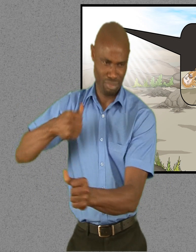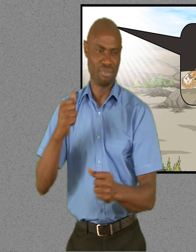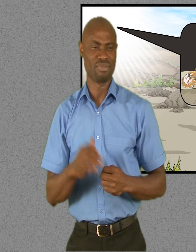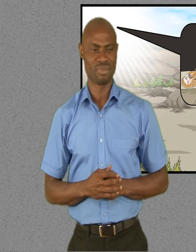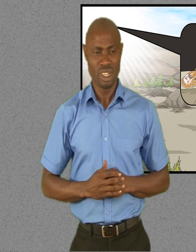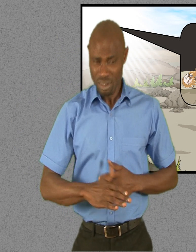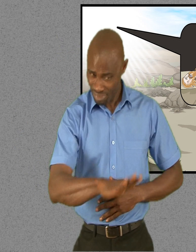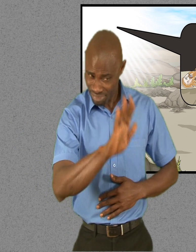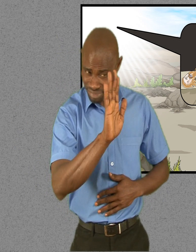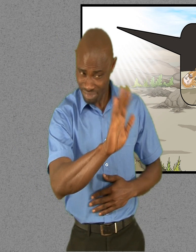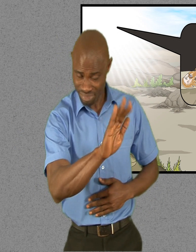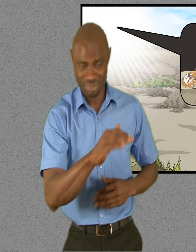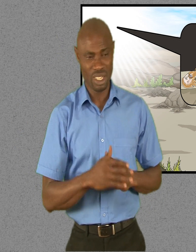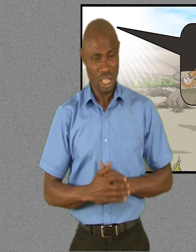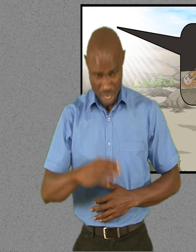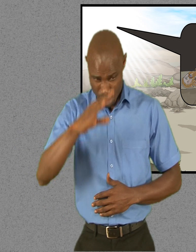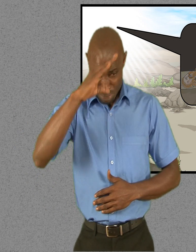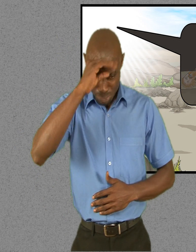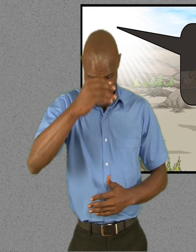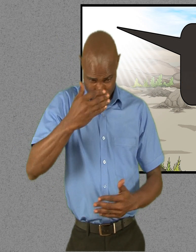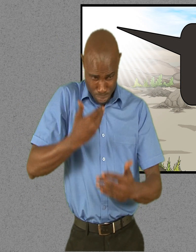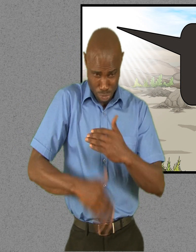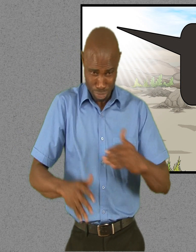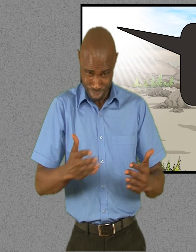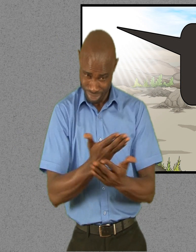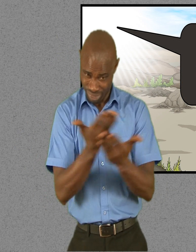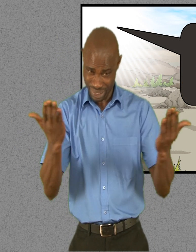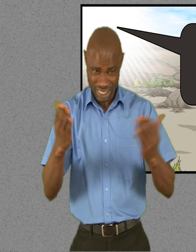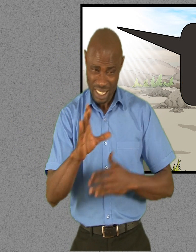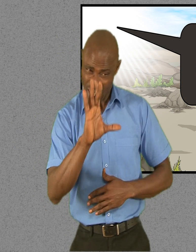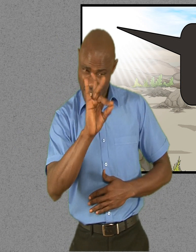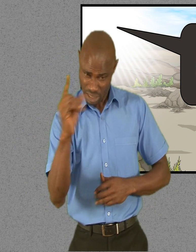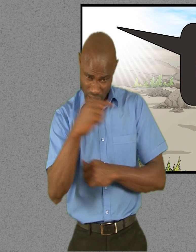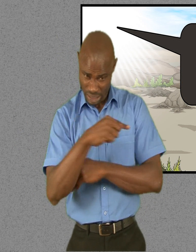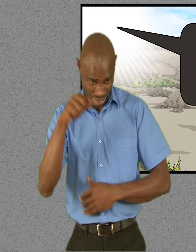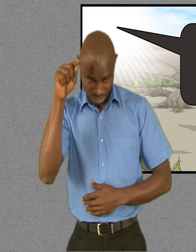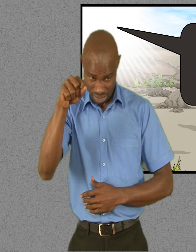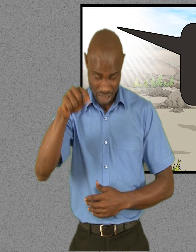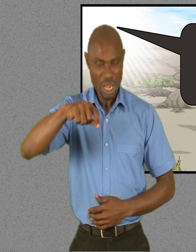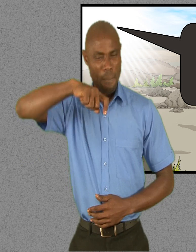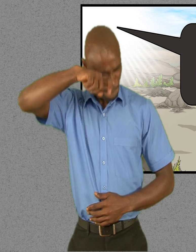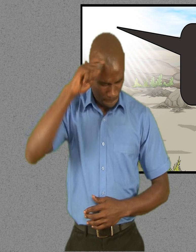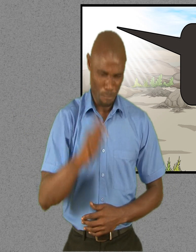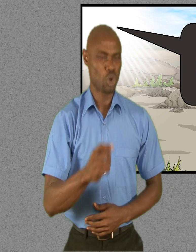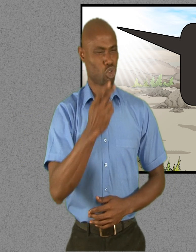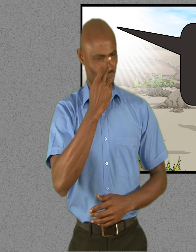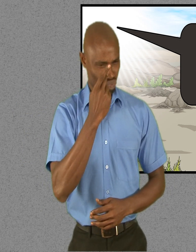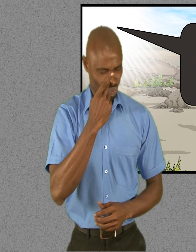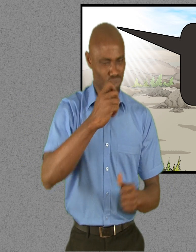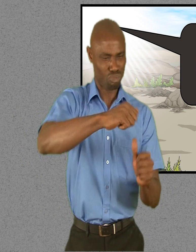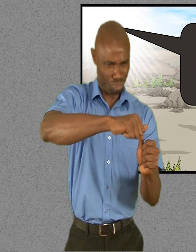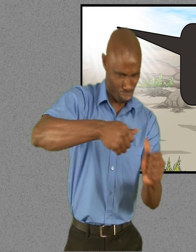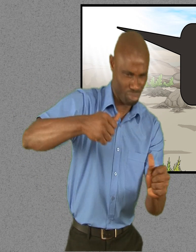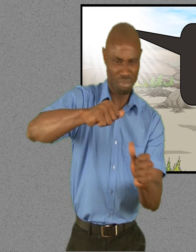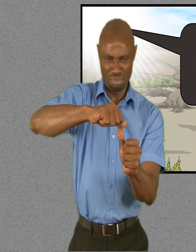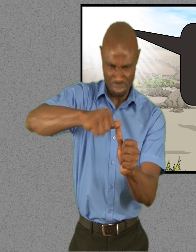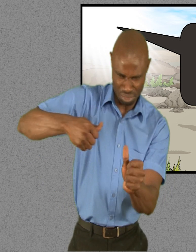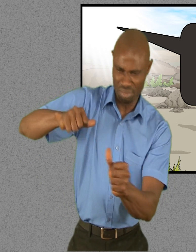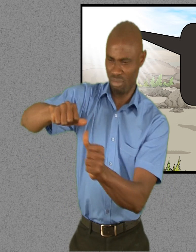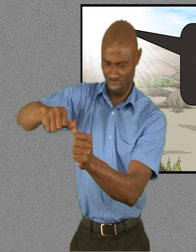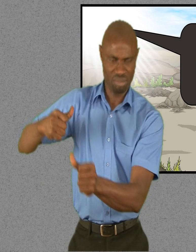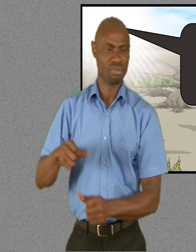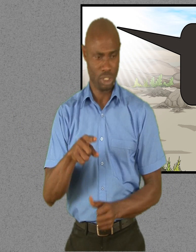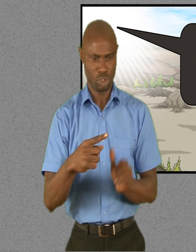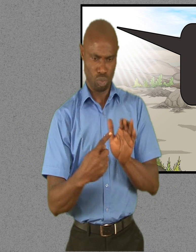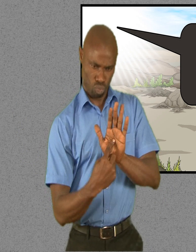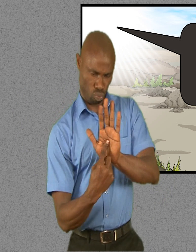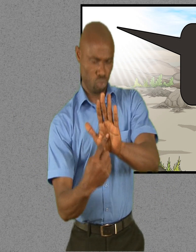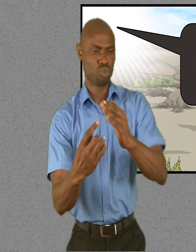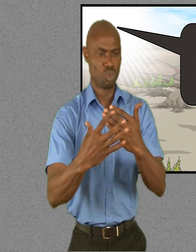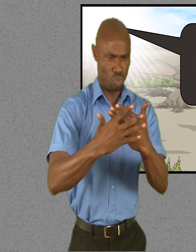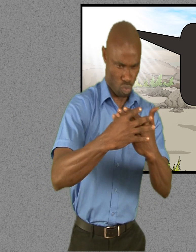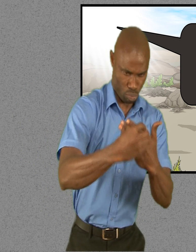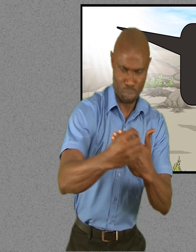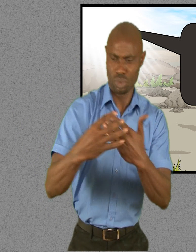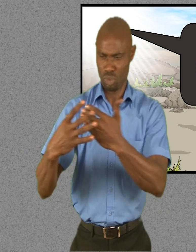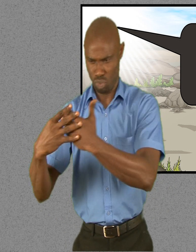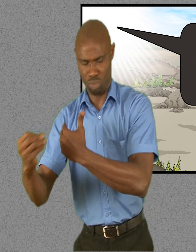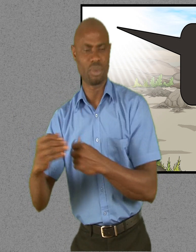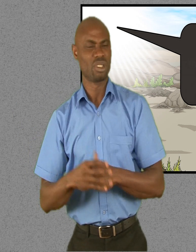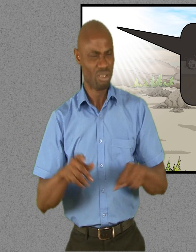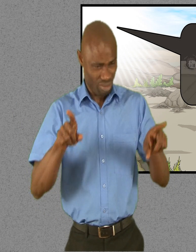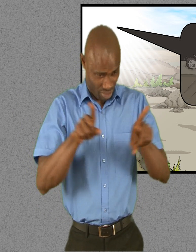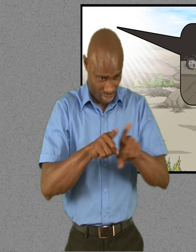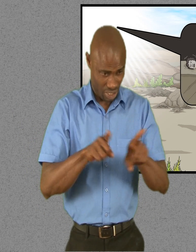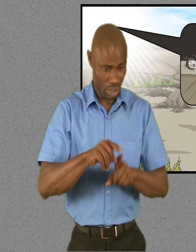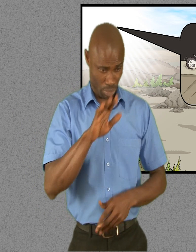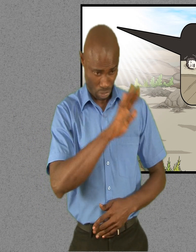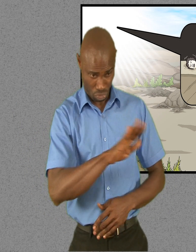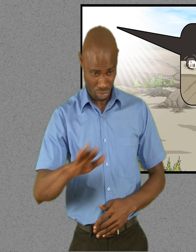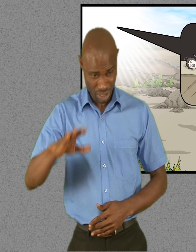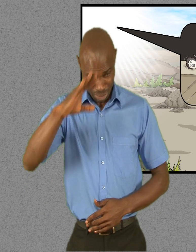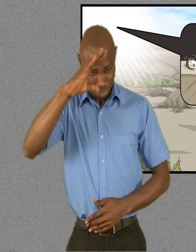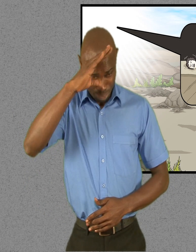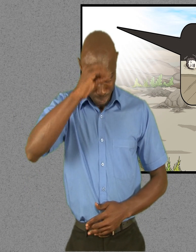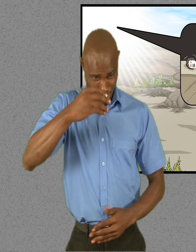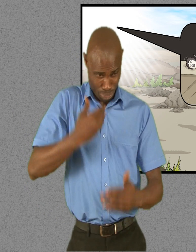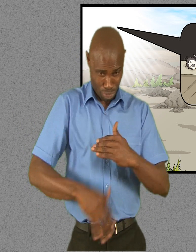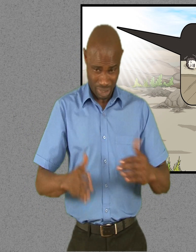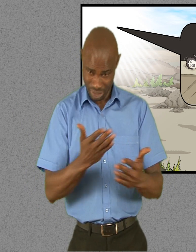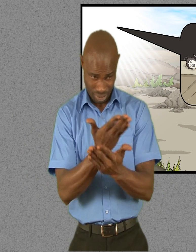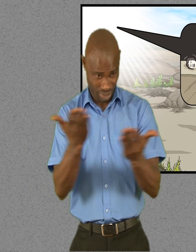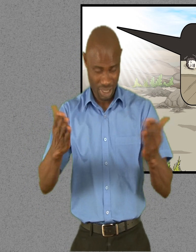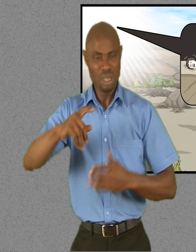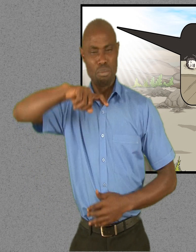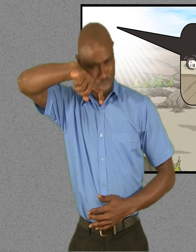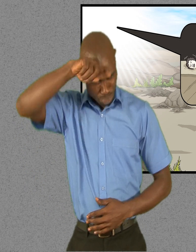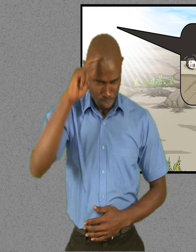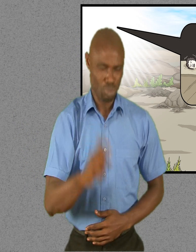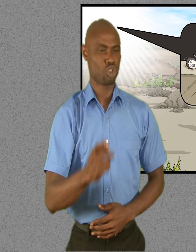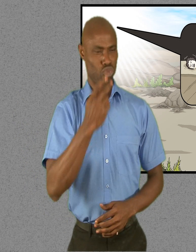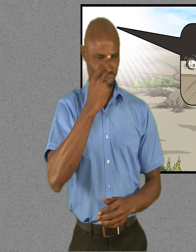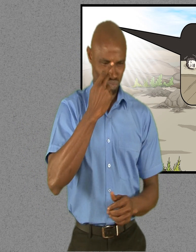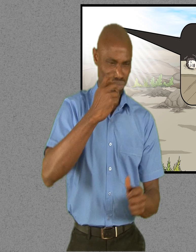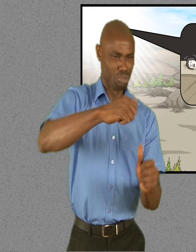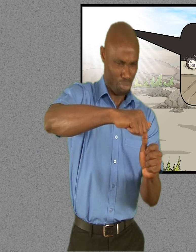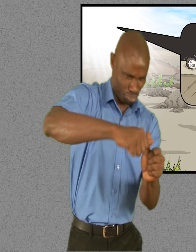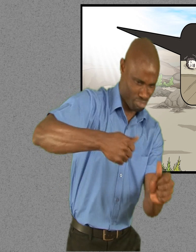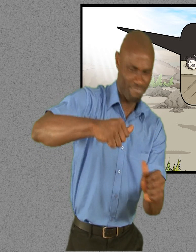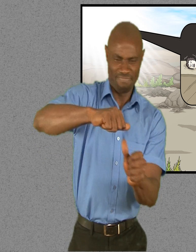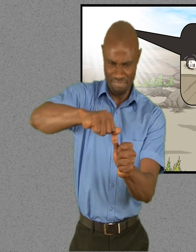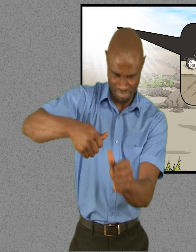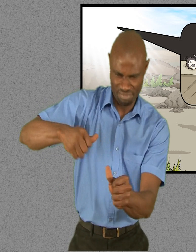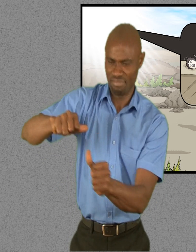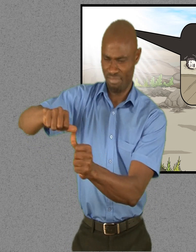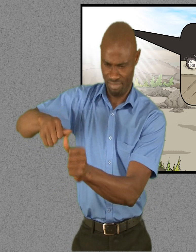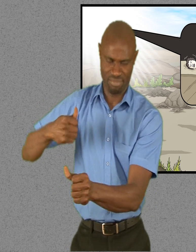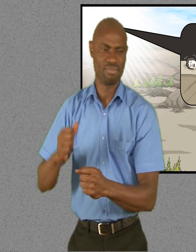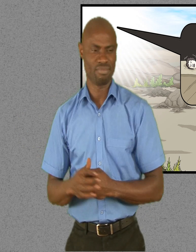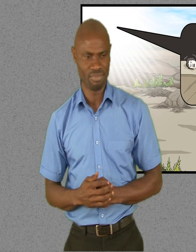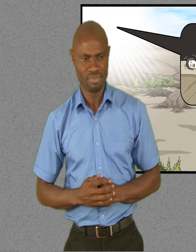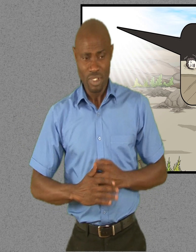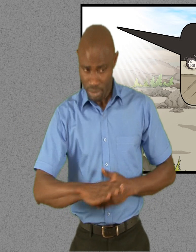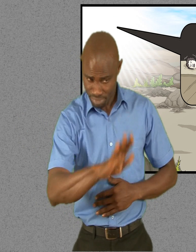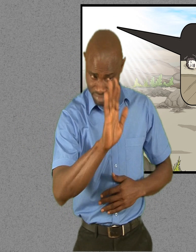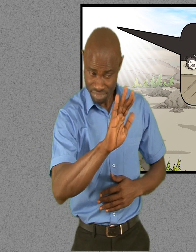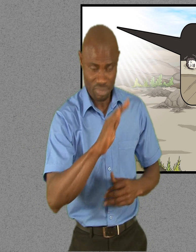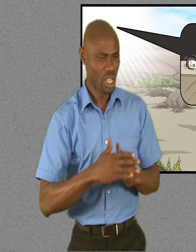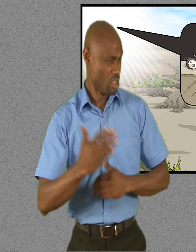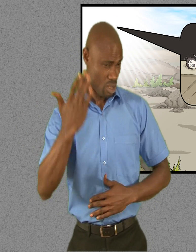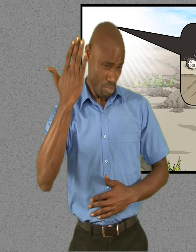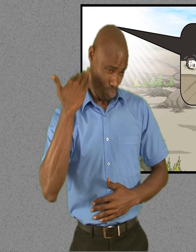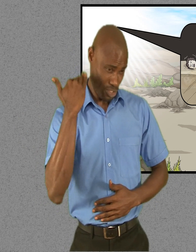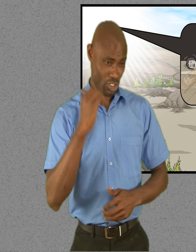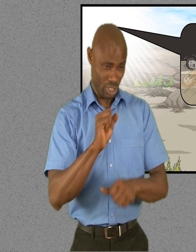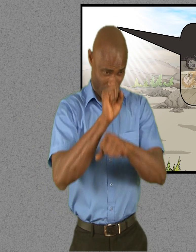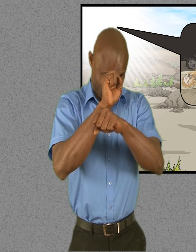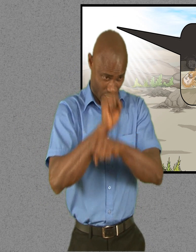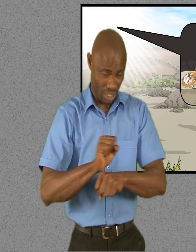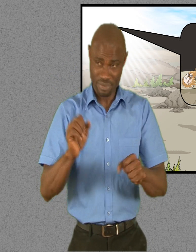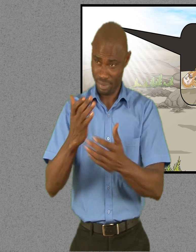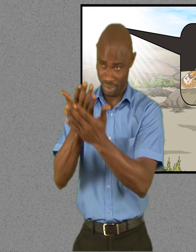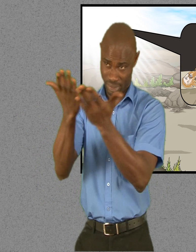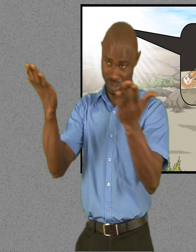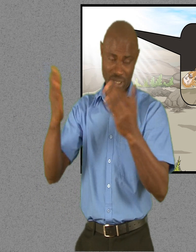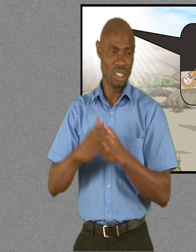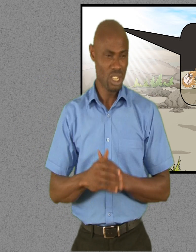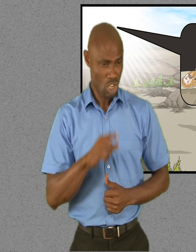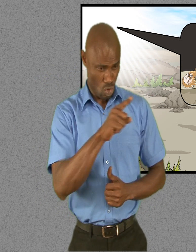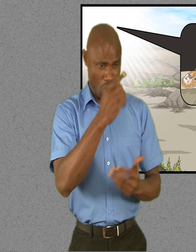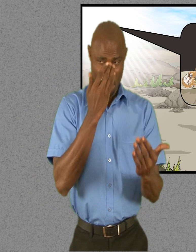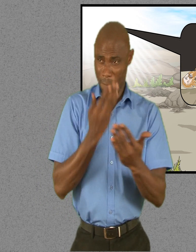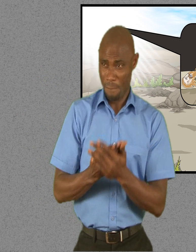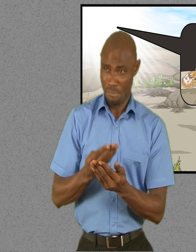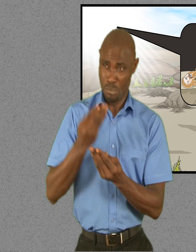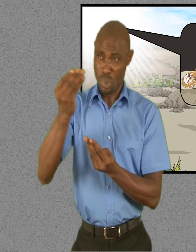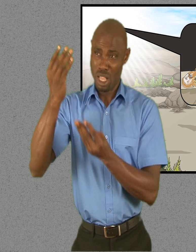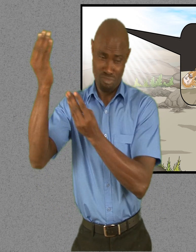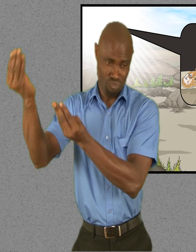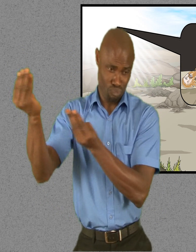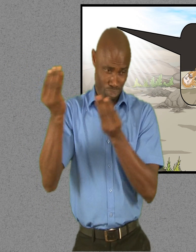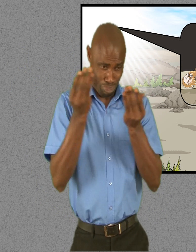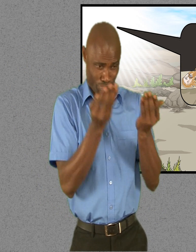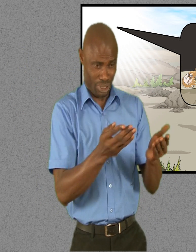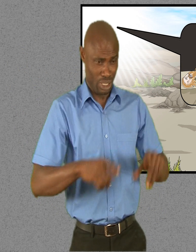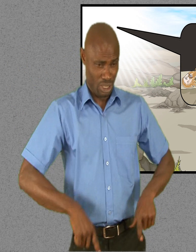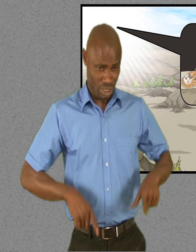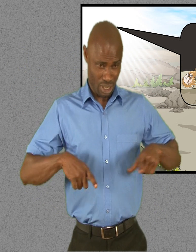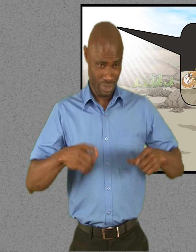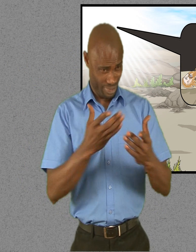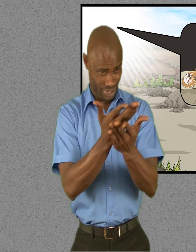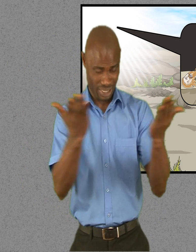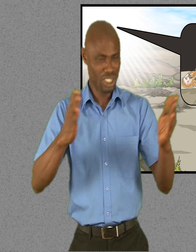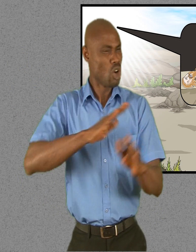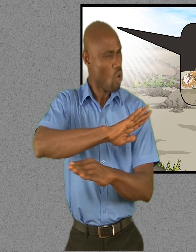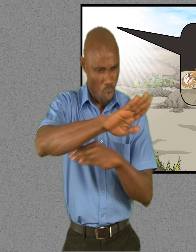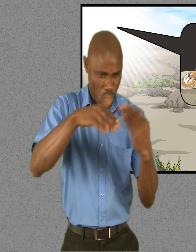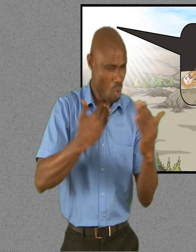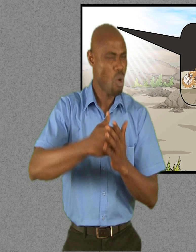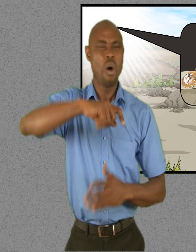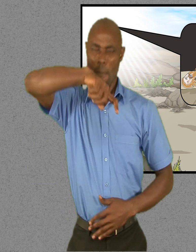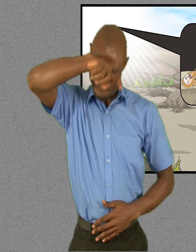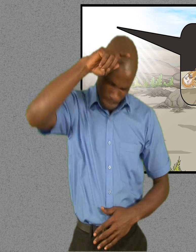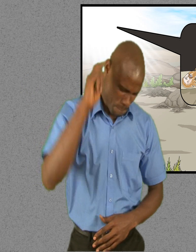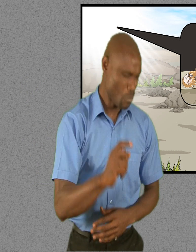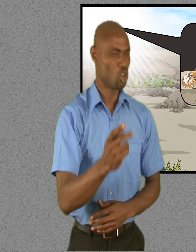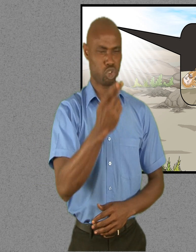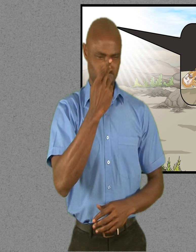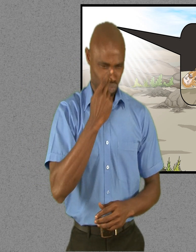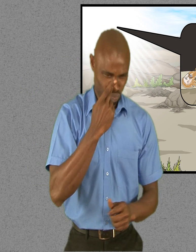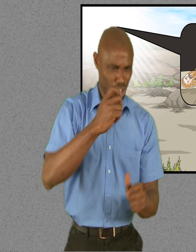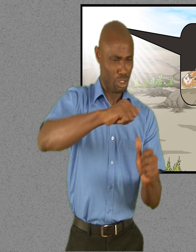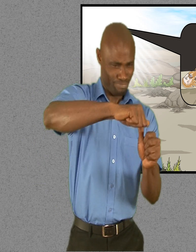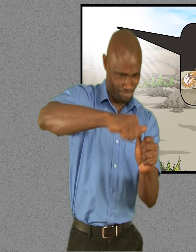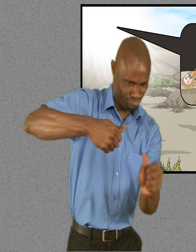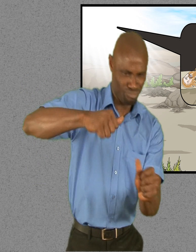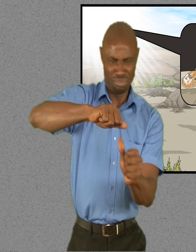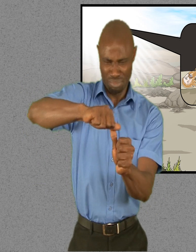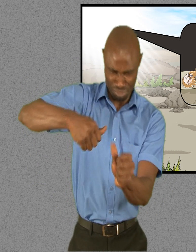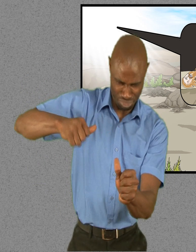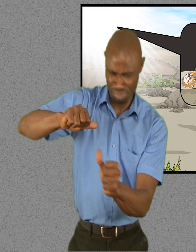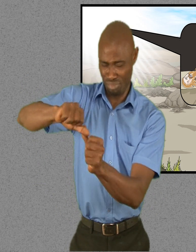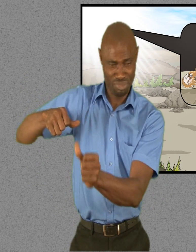Generation after generation, every male must be circumcised when he is eight days old, including those born in your household and those purchased from a foreigner—even those who are not your offspring.